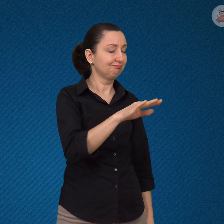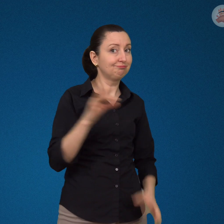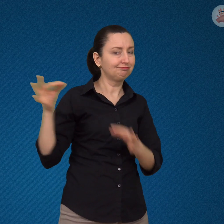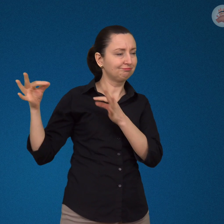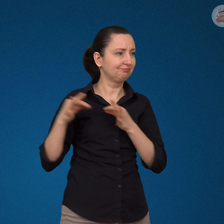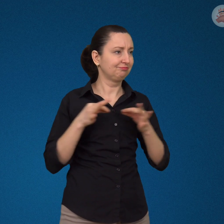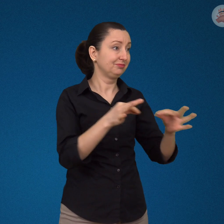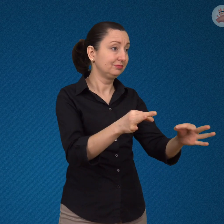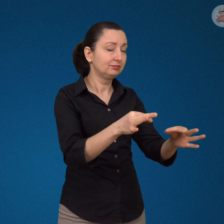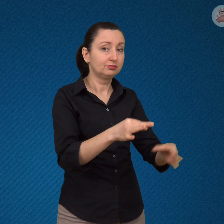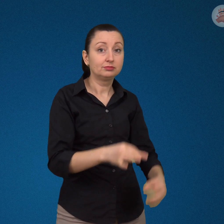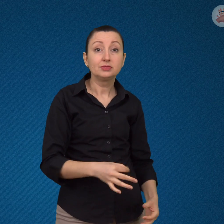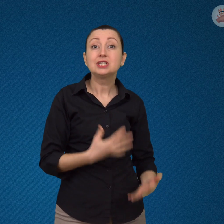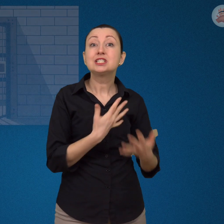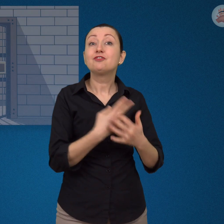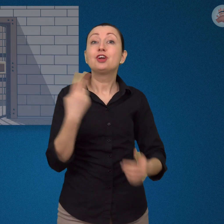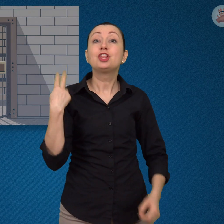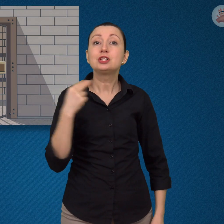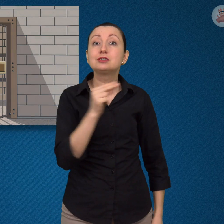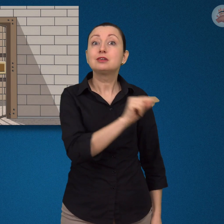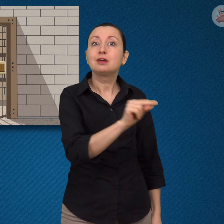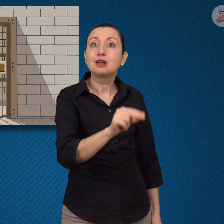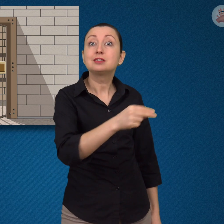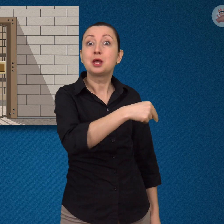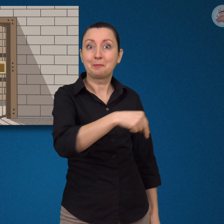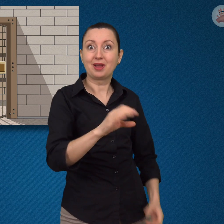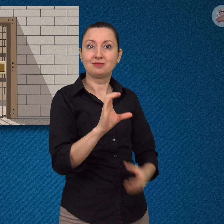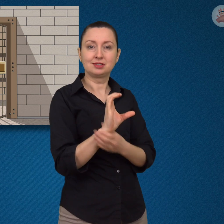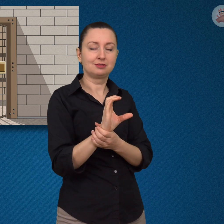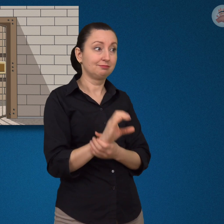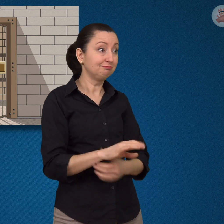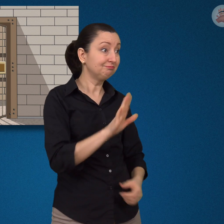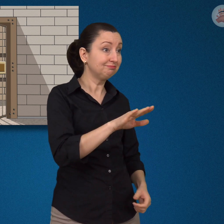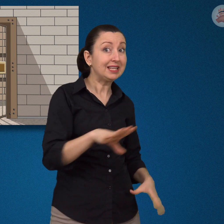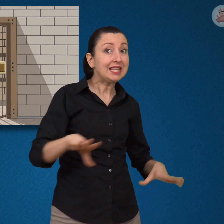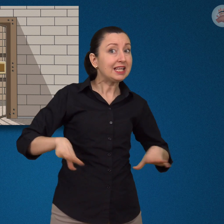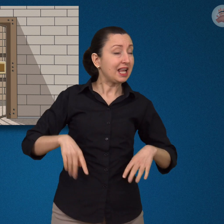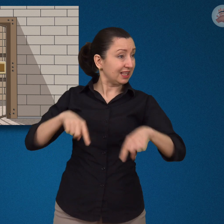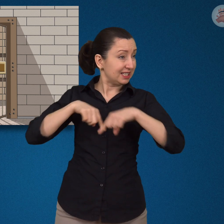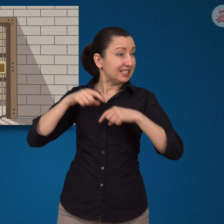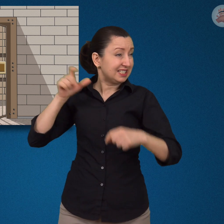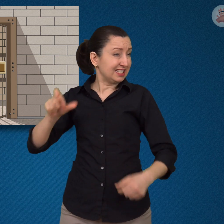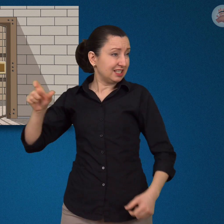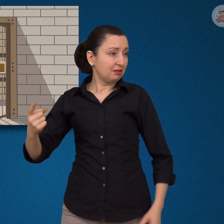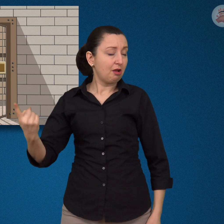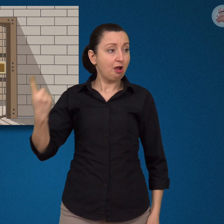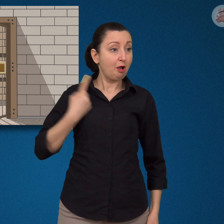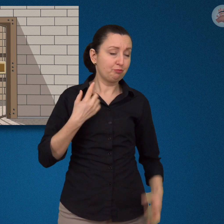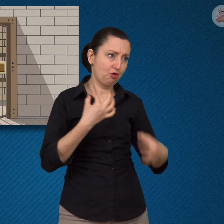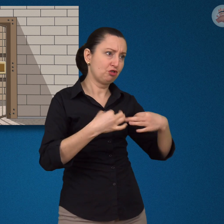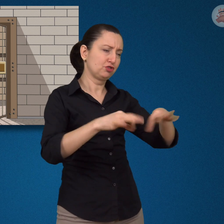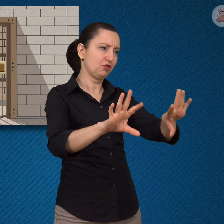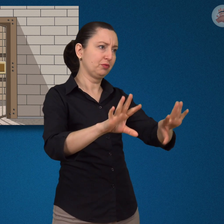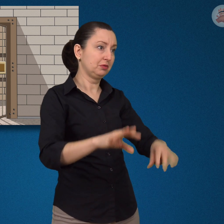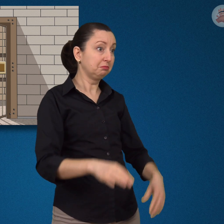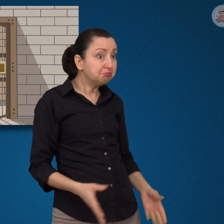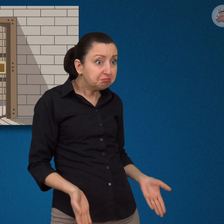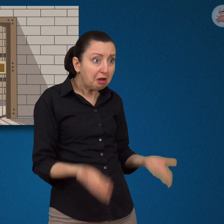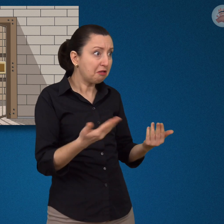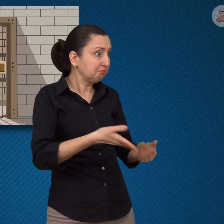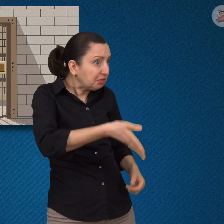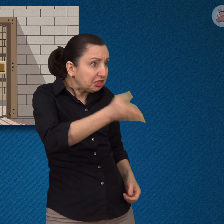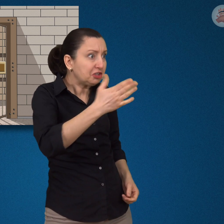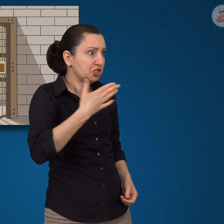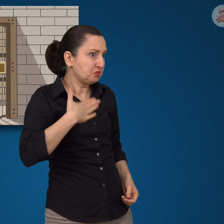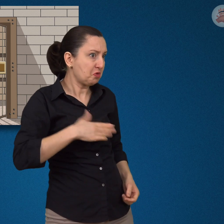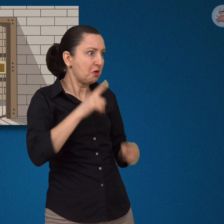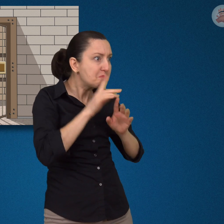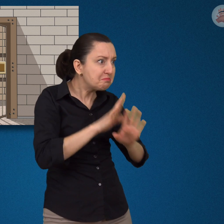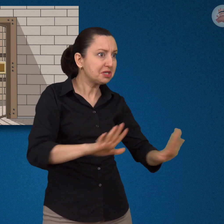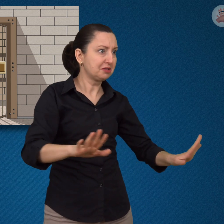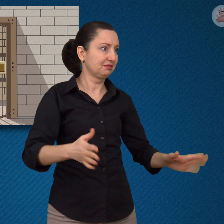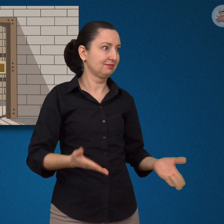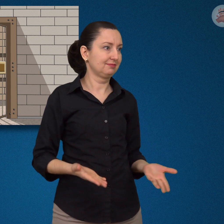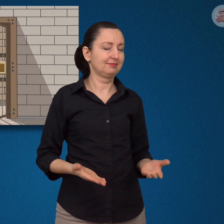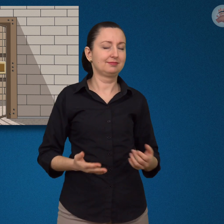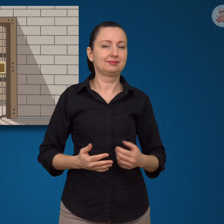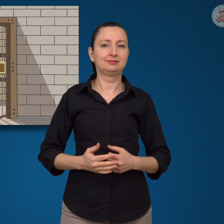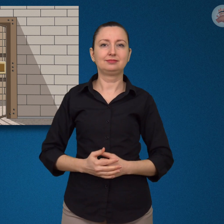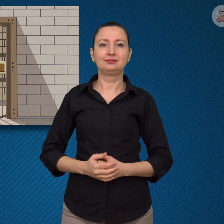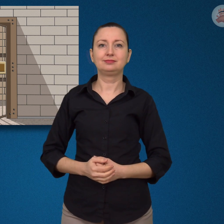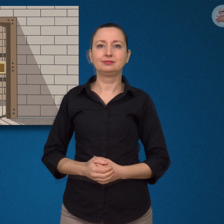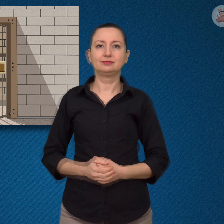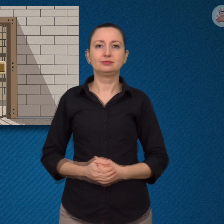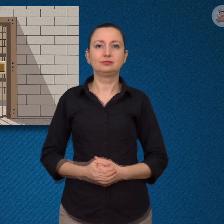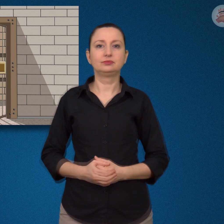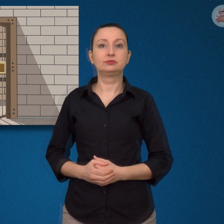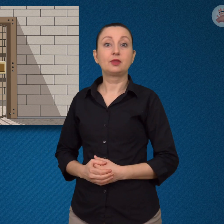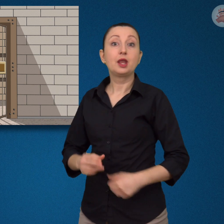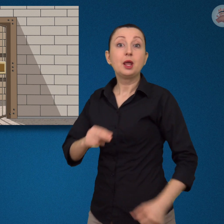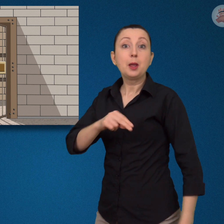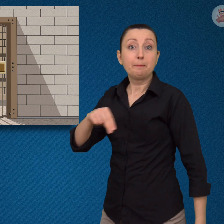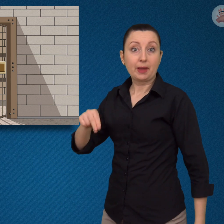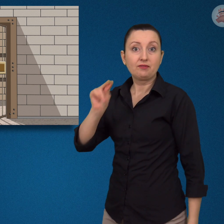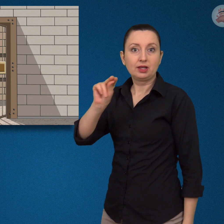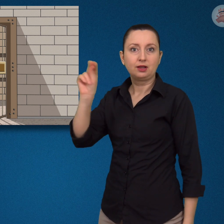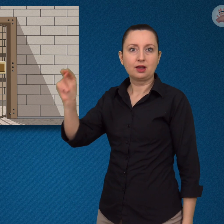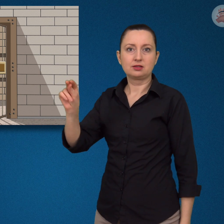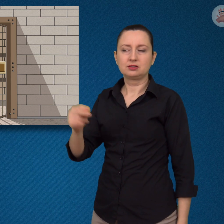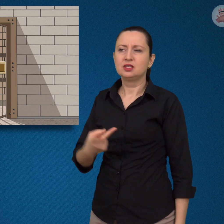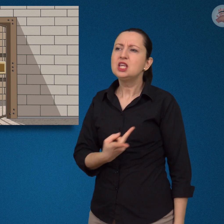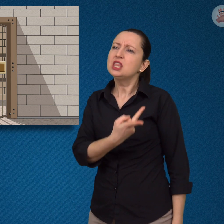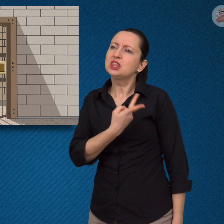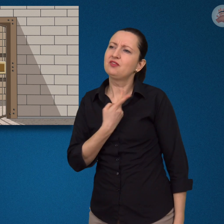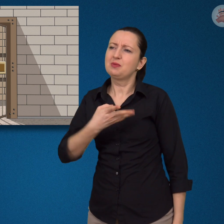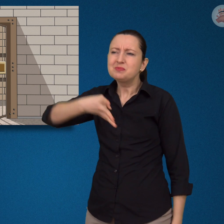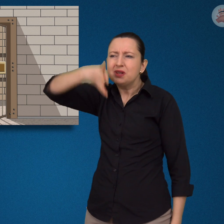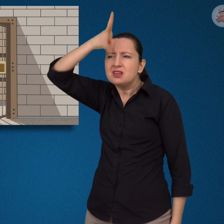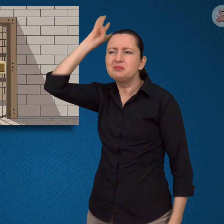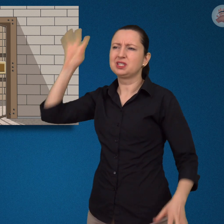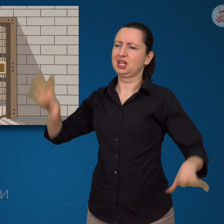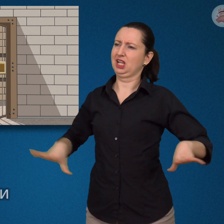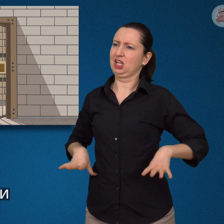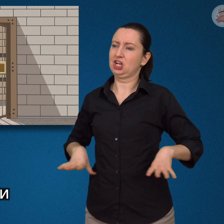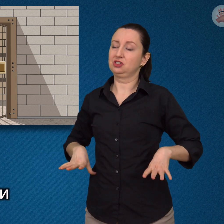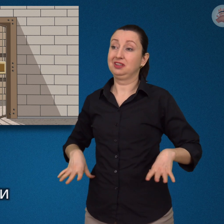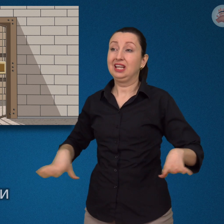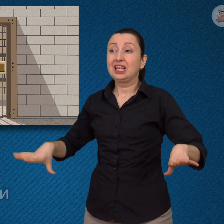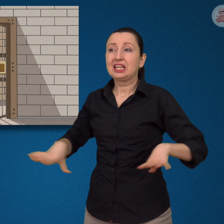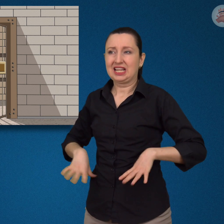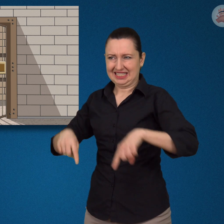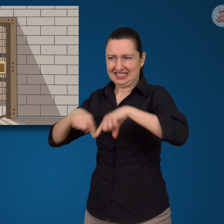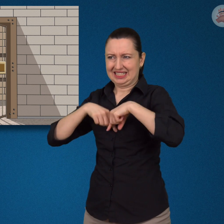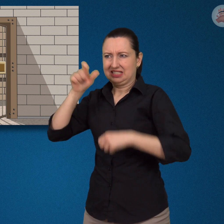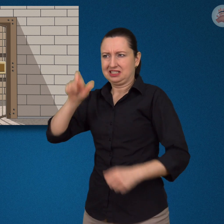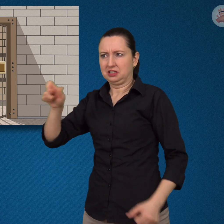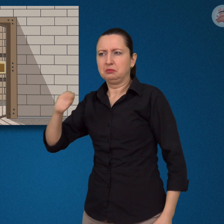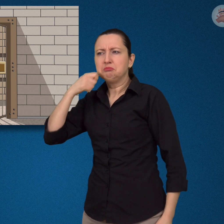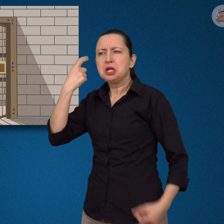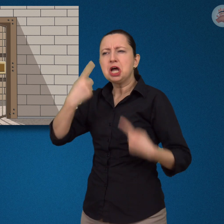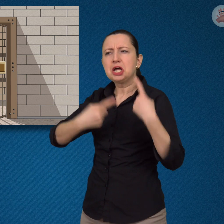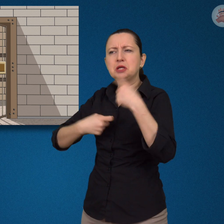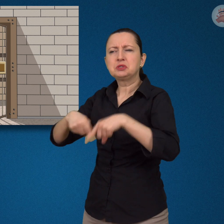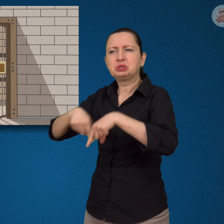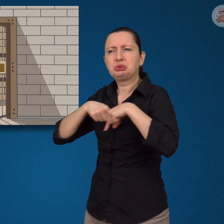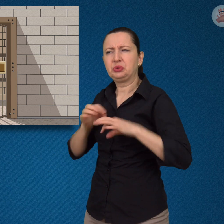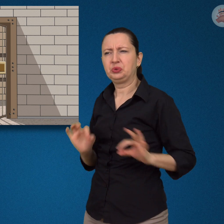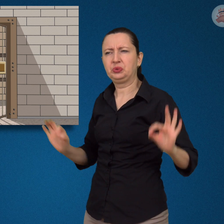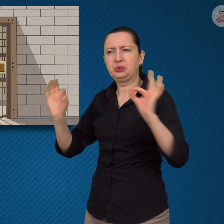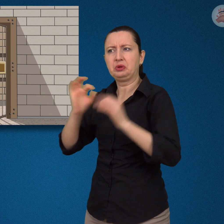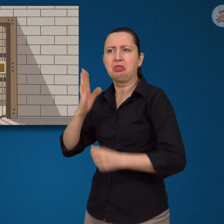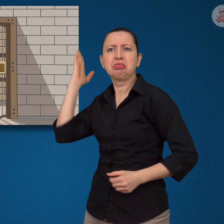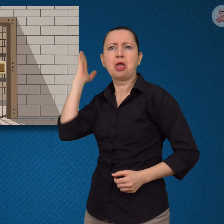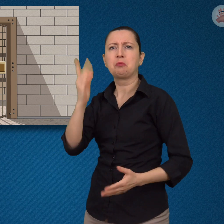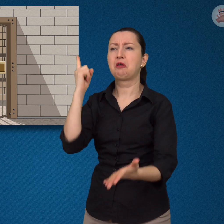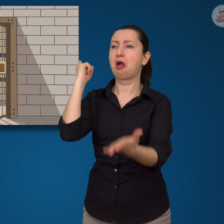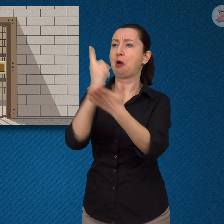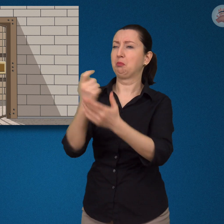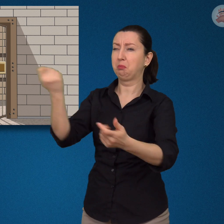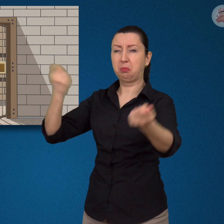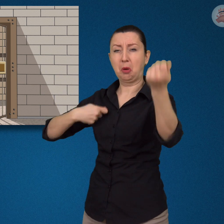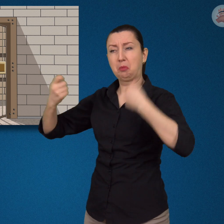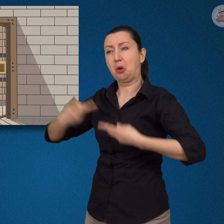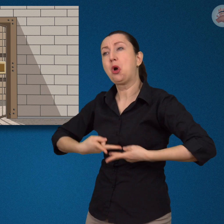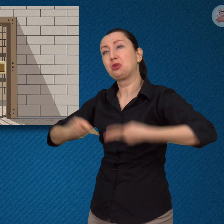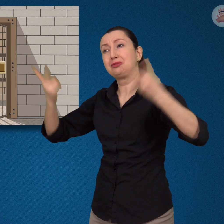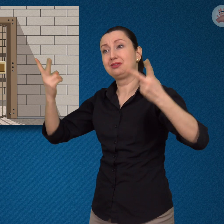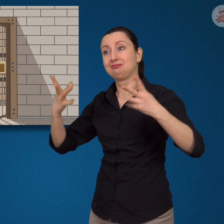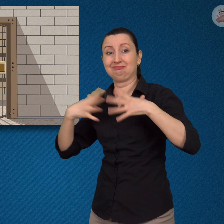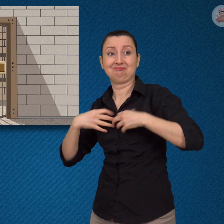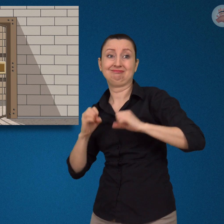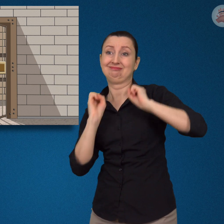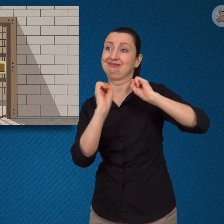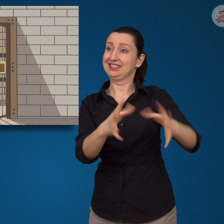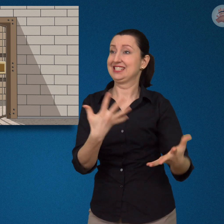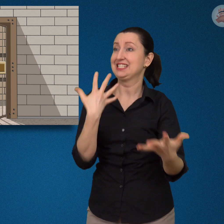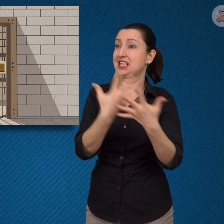When daylight came, the magistrates sent their officers with the order: “Release those men.” The jailer informed Paul: “The magistrates have sent orders to release you. Now you may go on your way in peace.”